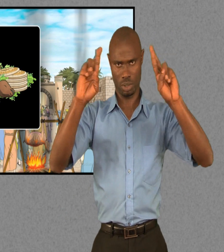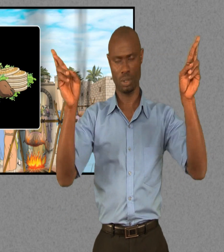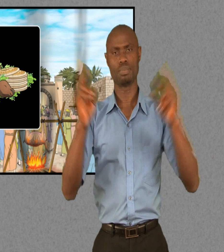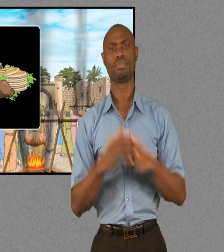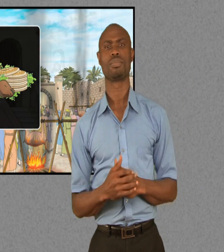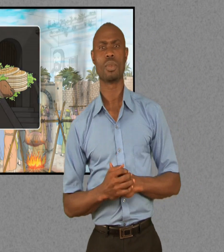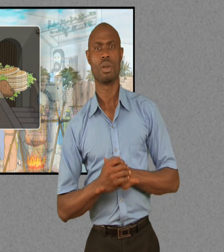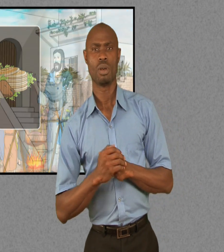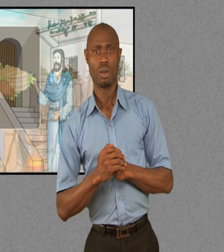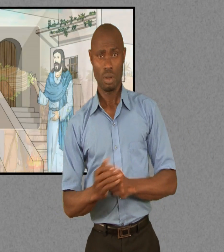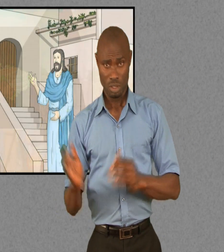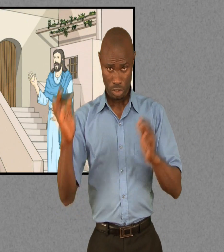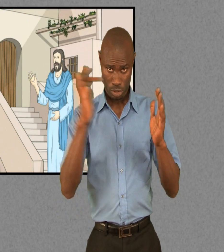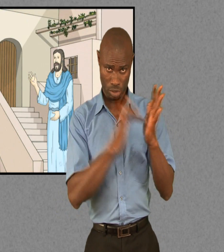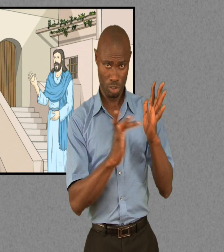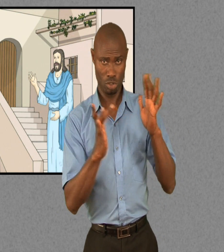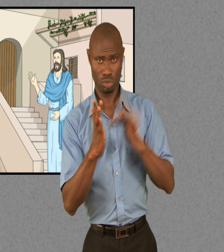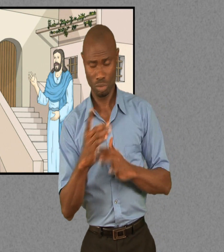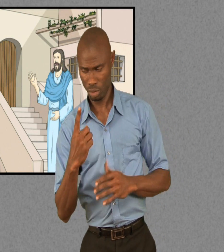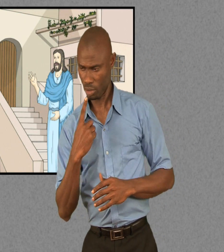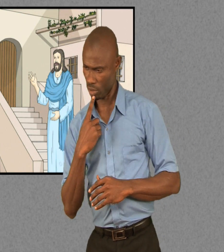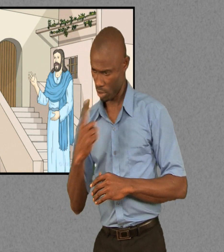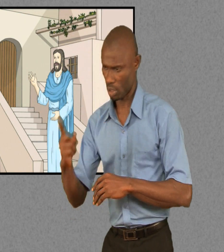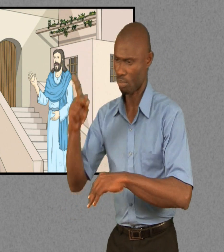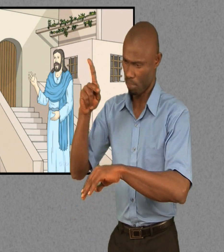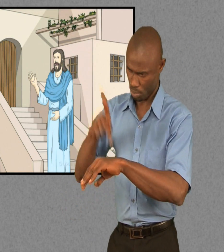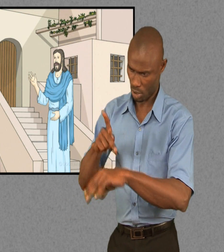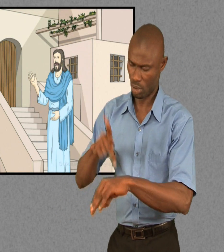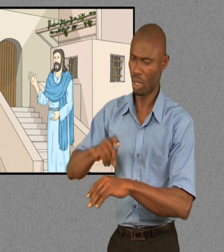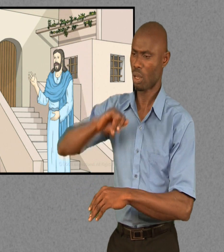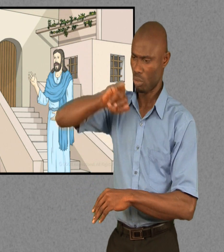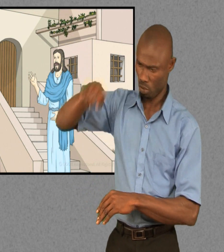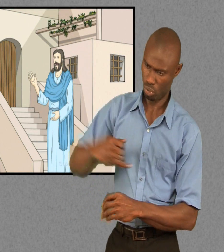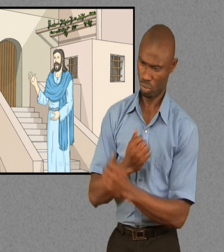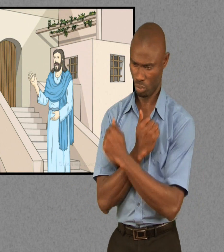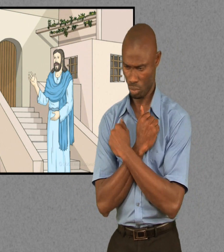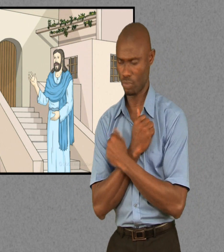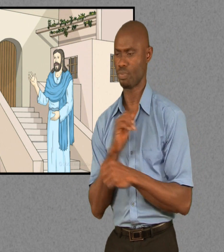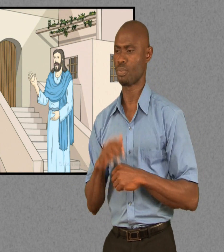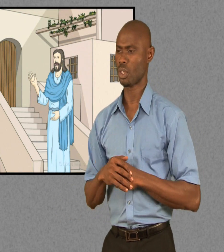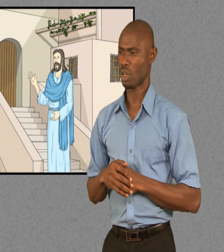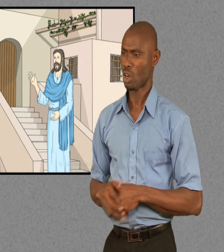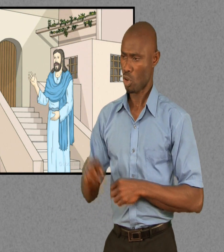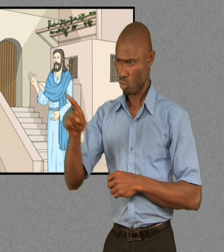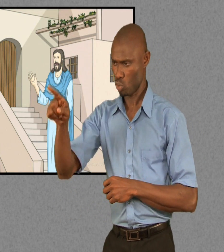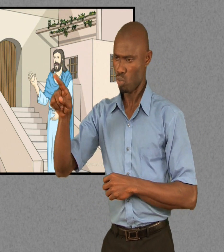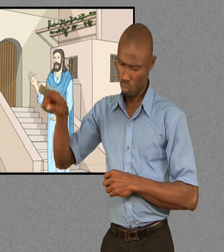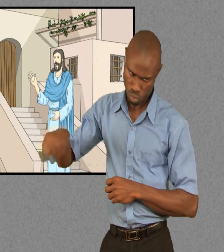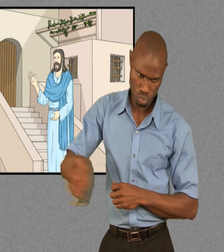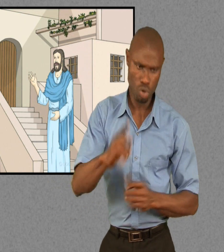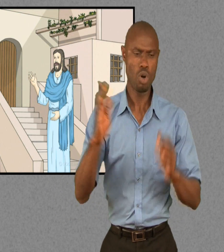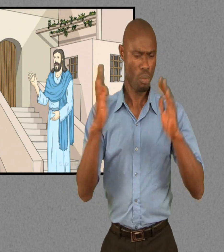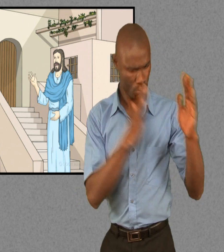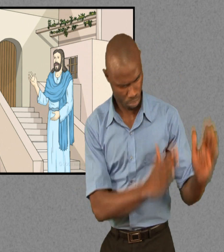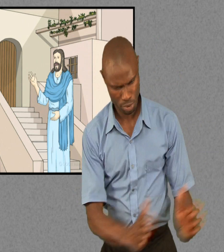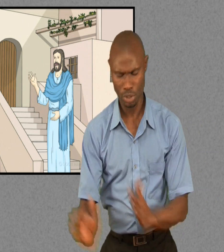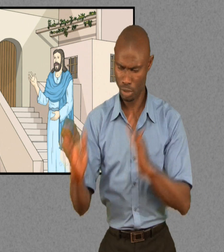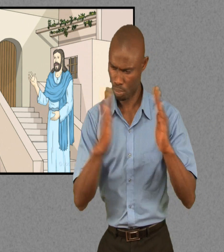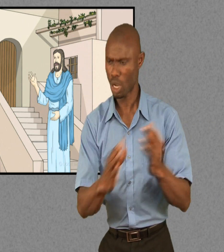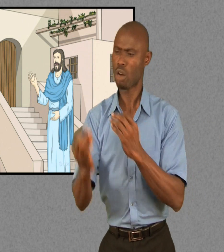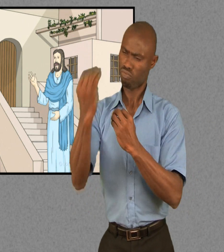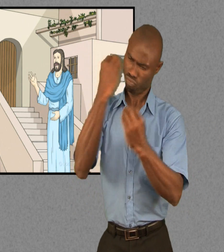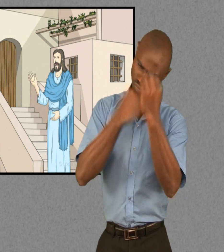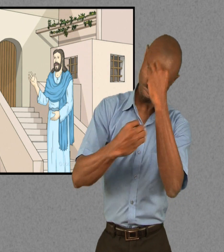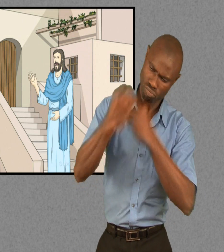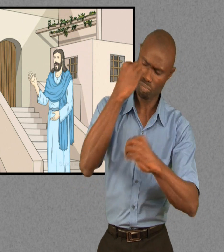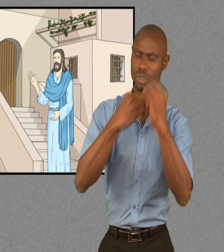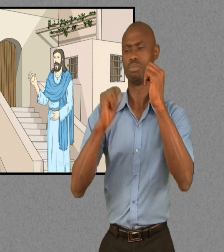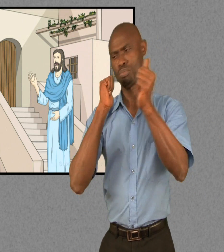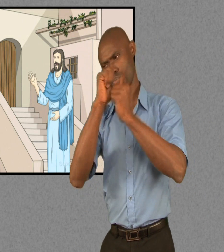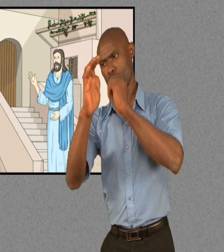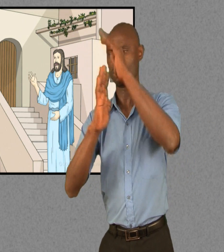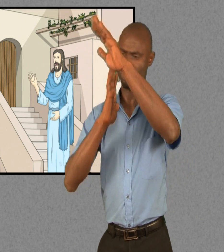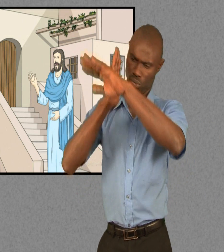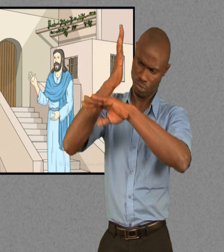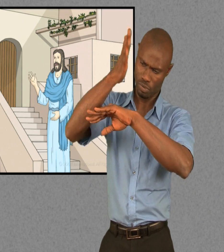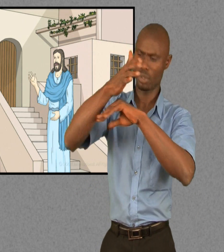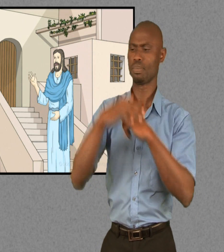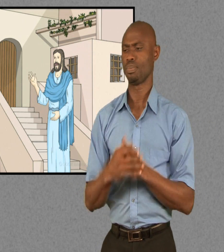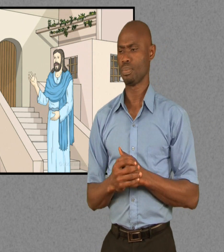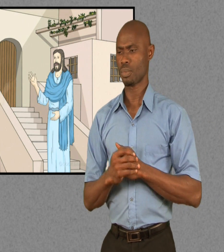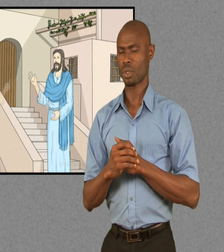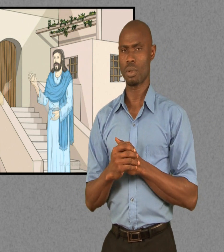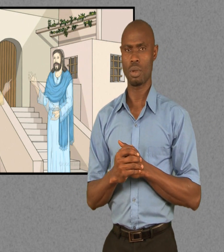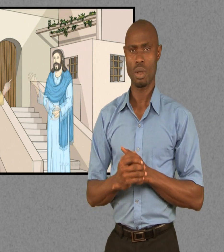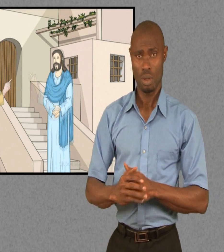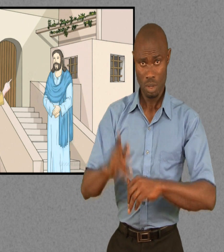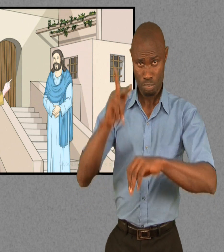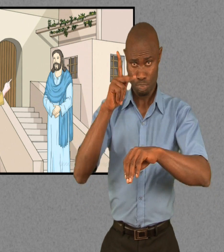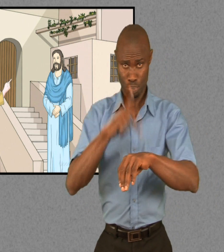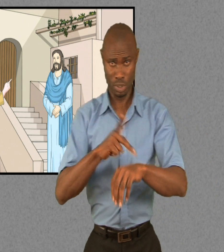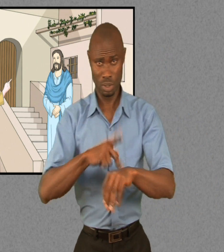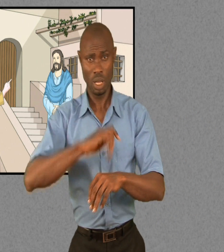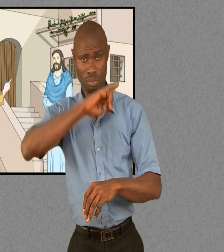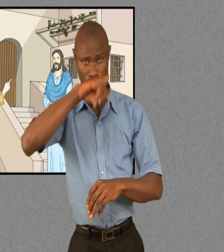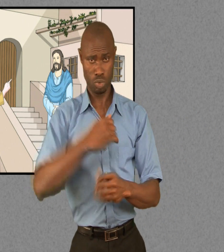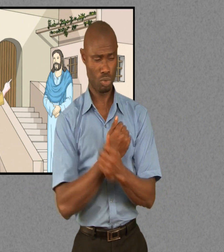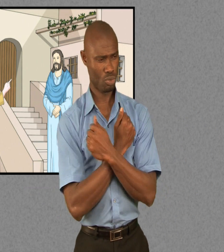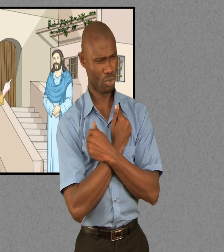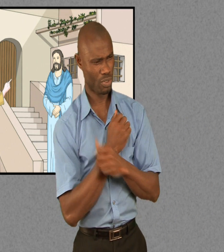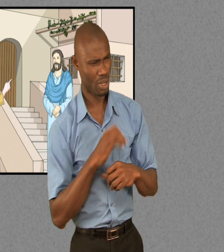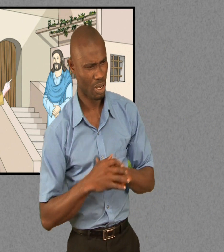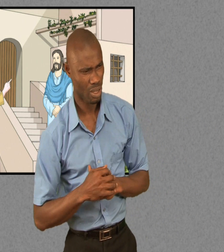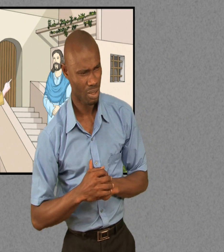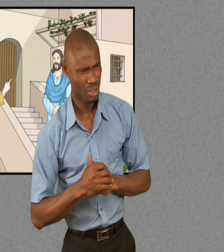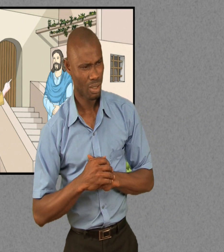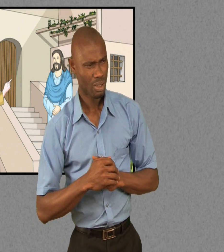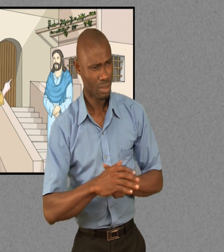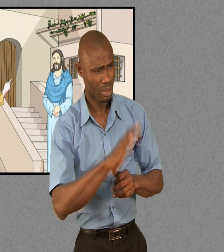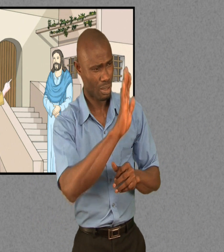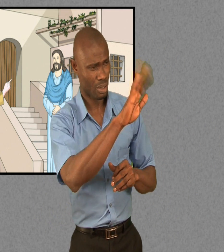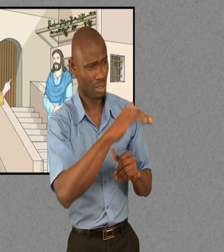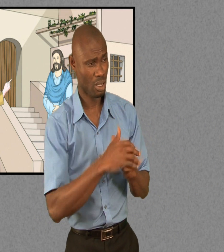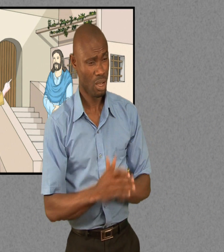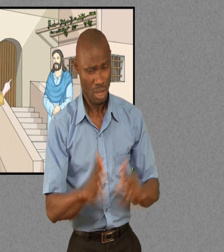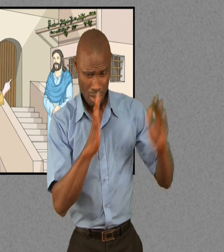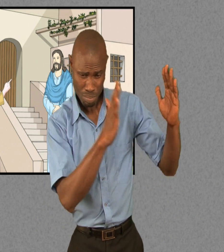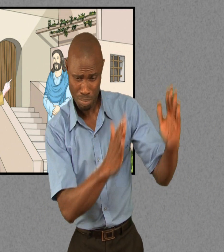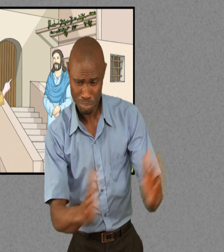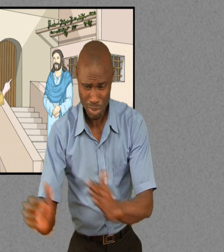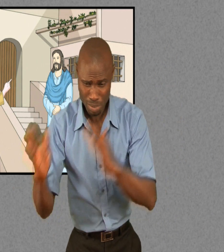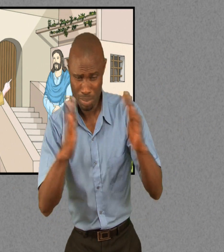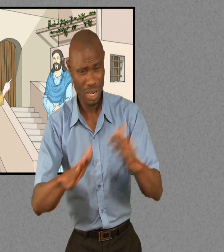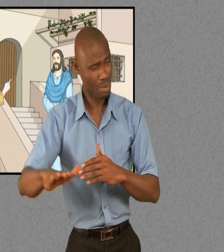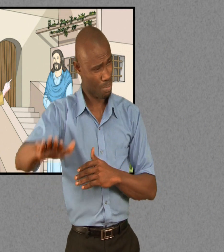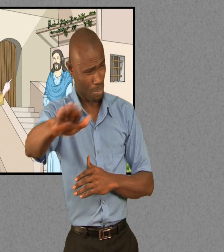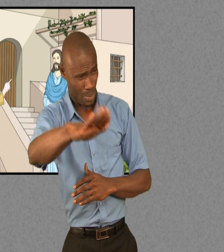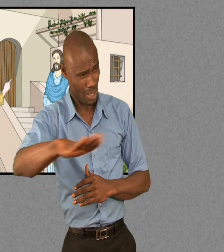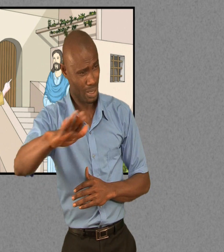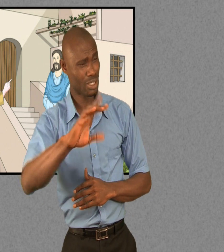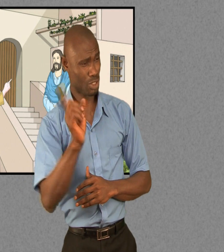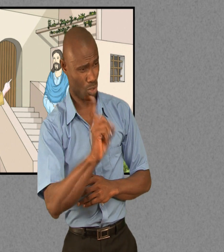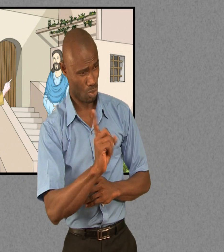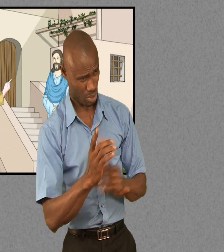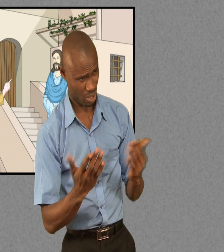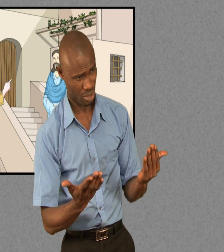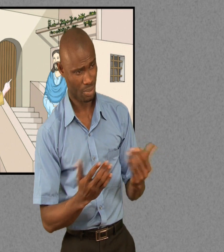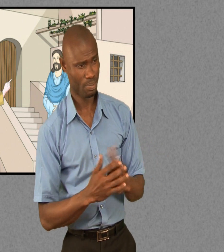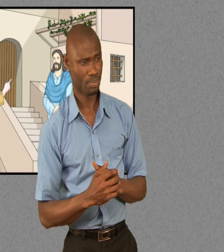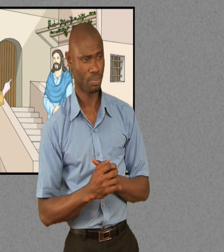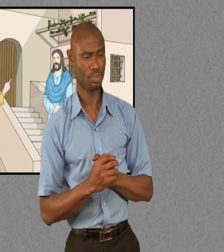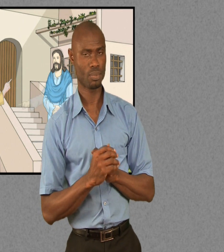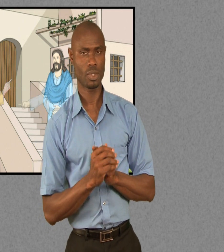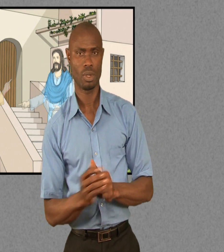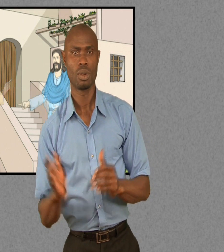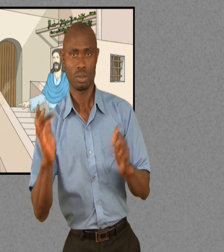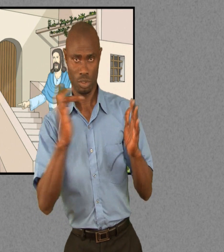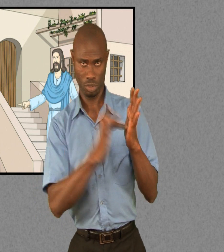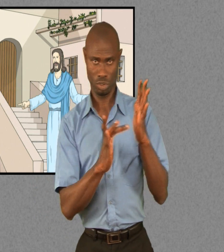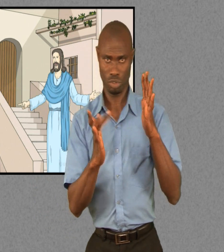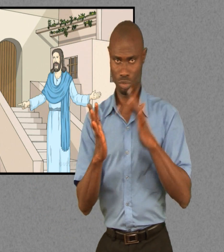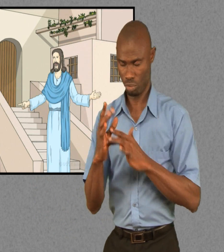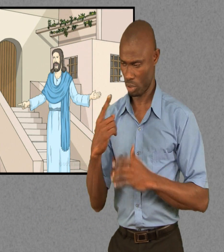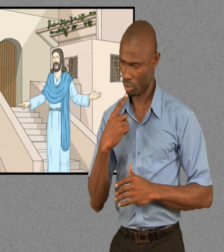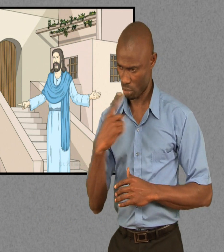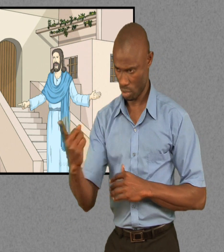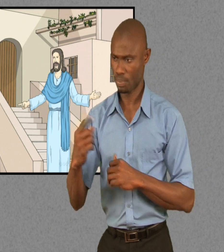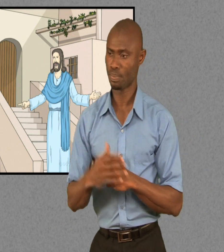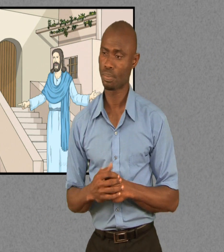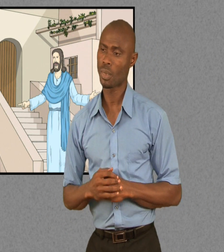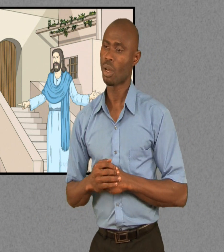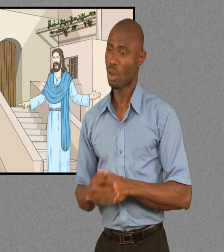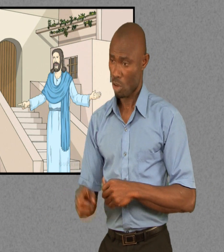Jesus sent Peter and John, saying, “Go and prepare for us to eat the Passover.” “Where do You want us to prepare it?”